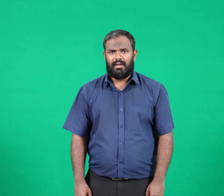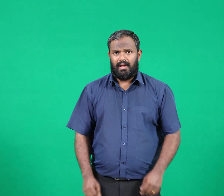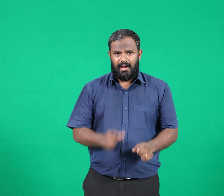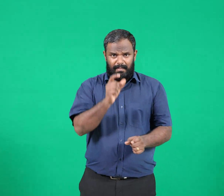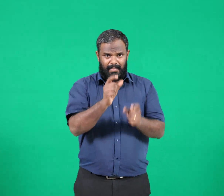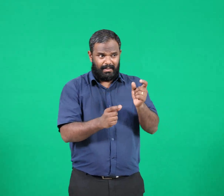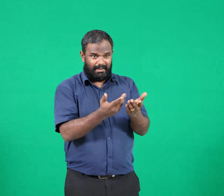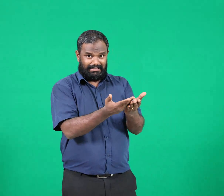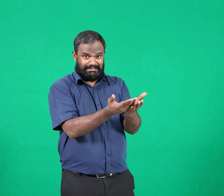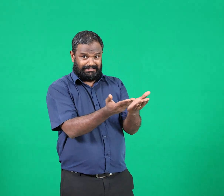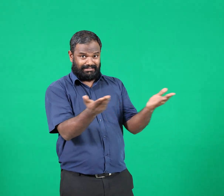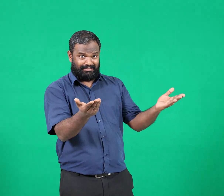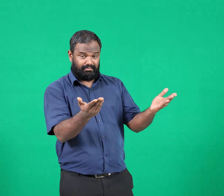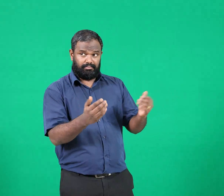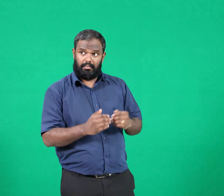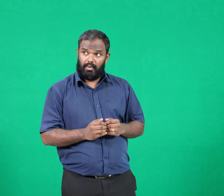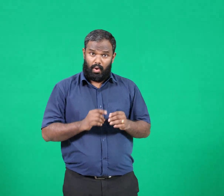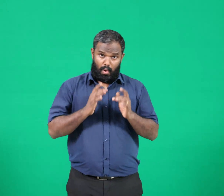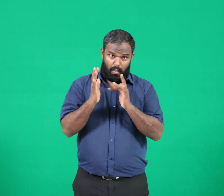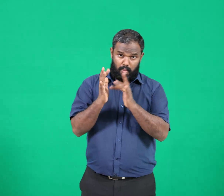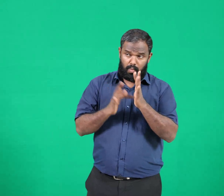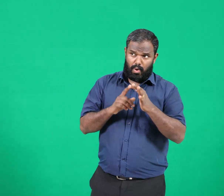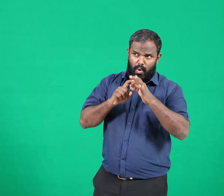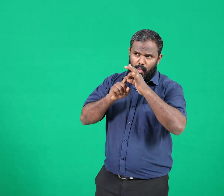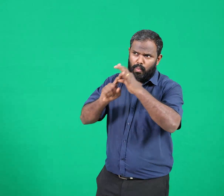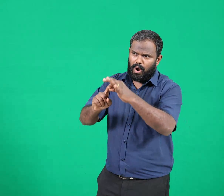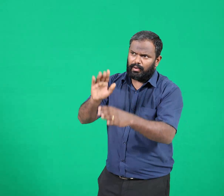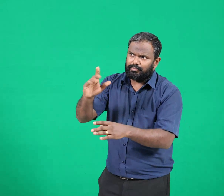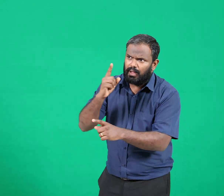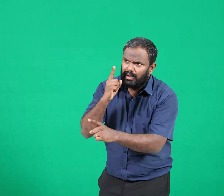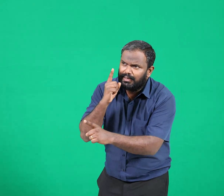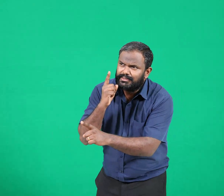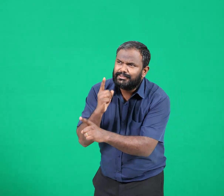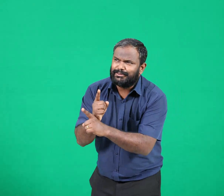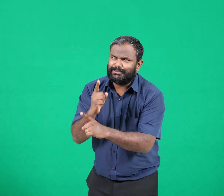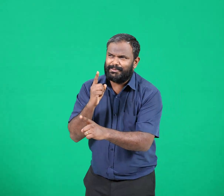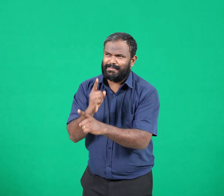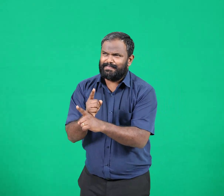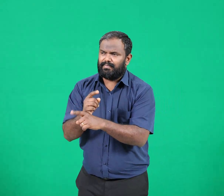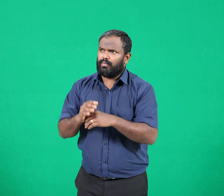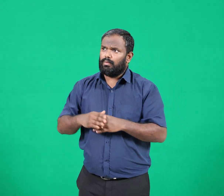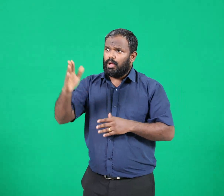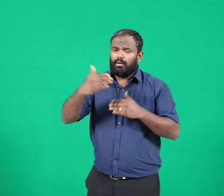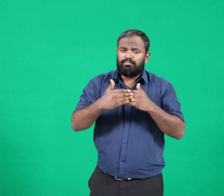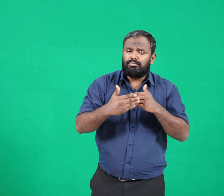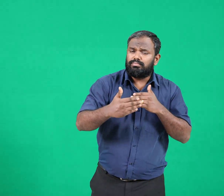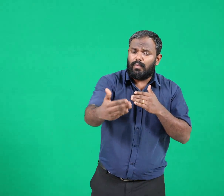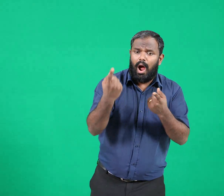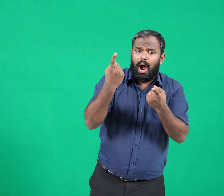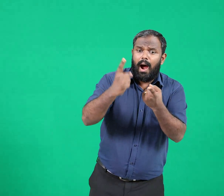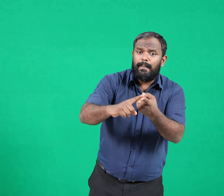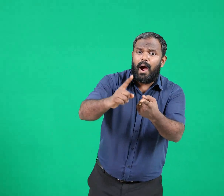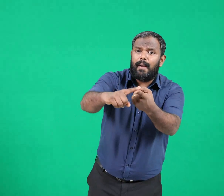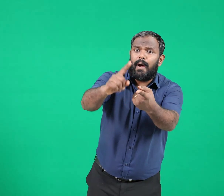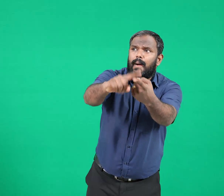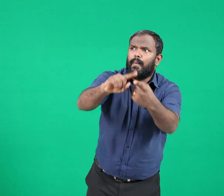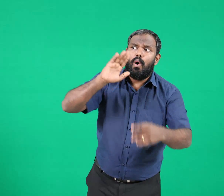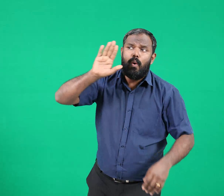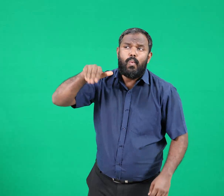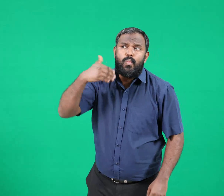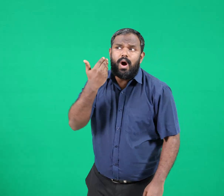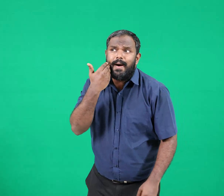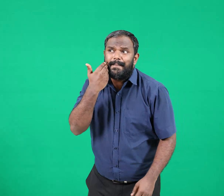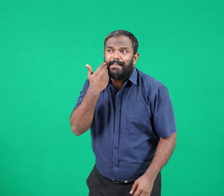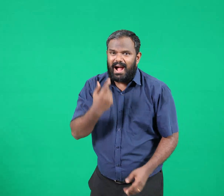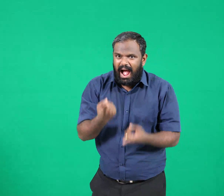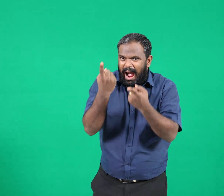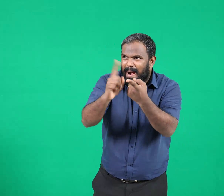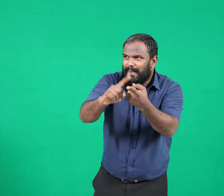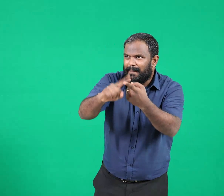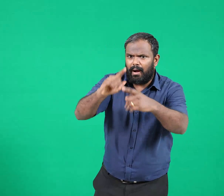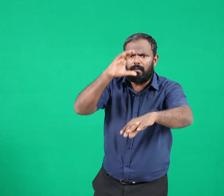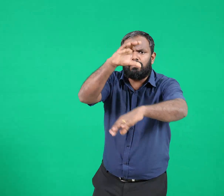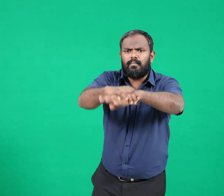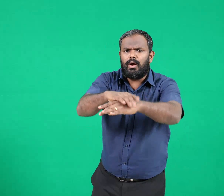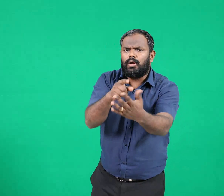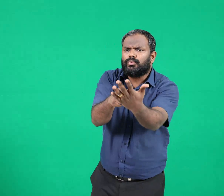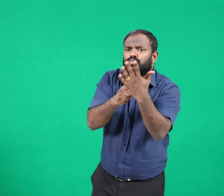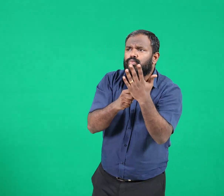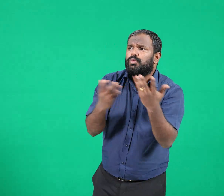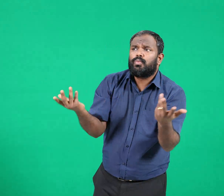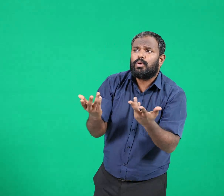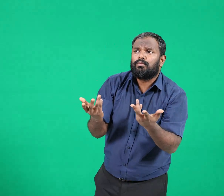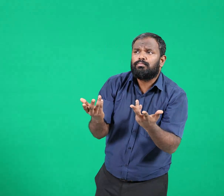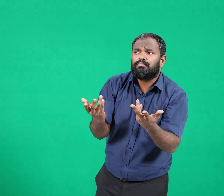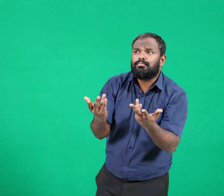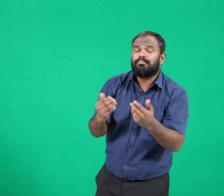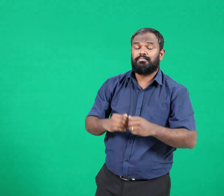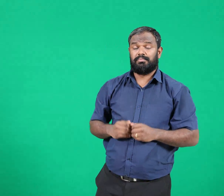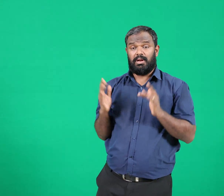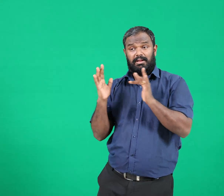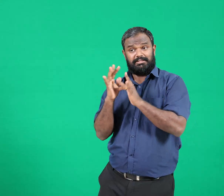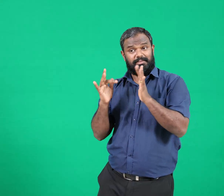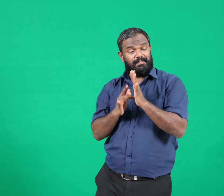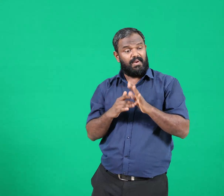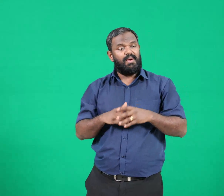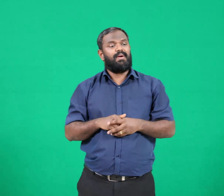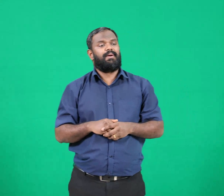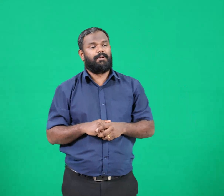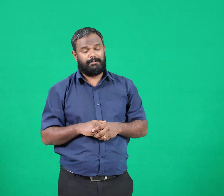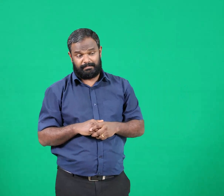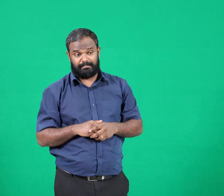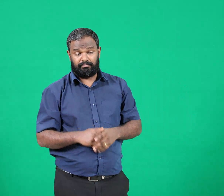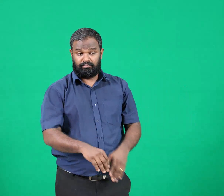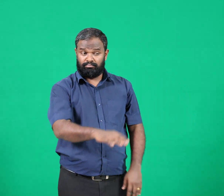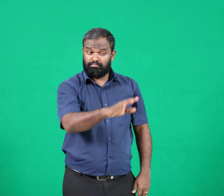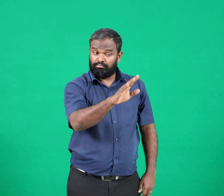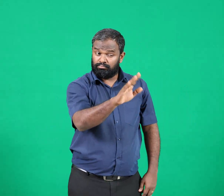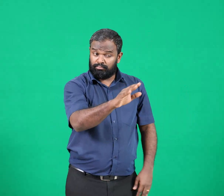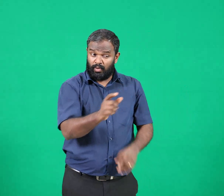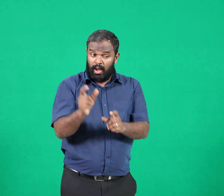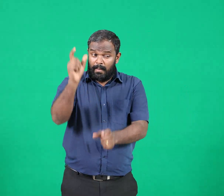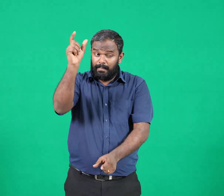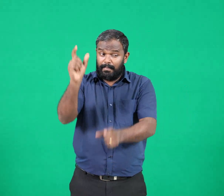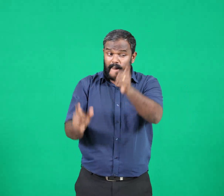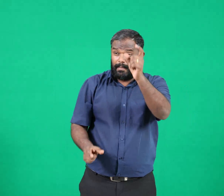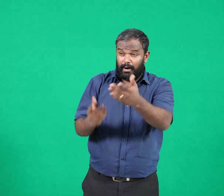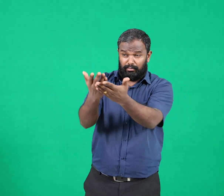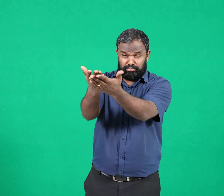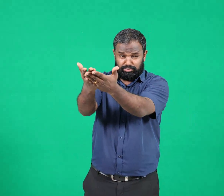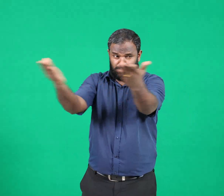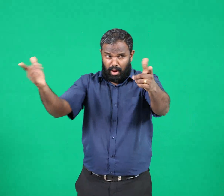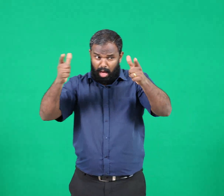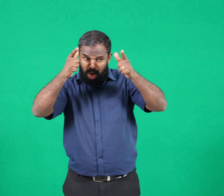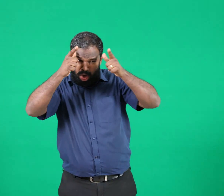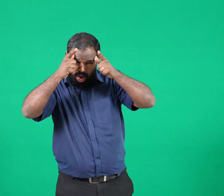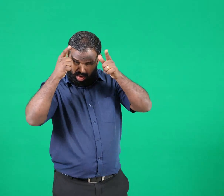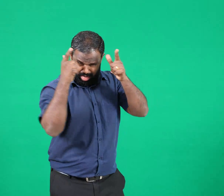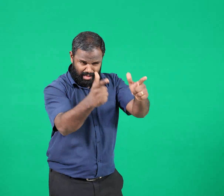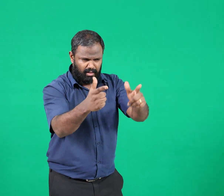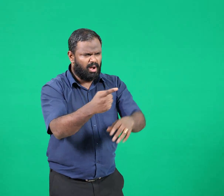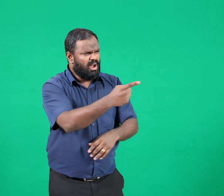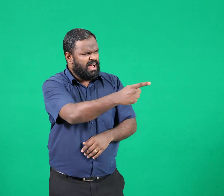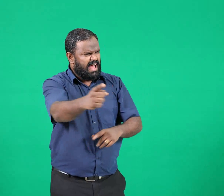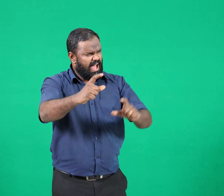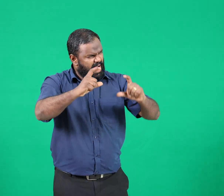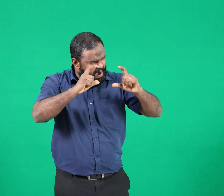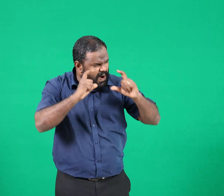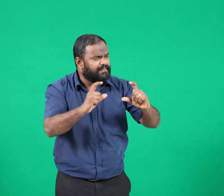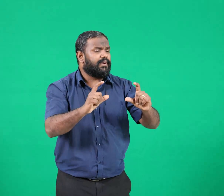"Teacher," they asked, "when will these things happen? And what will be the sign that they are about to take place?"